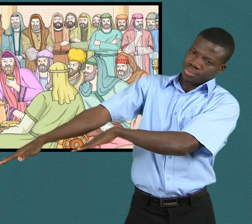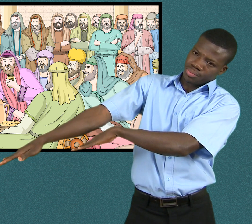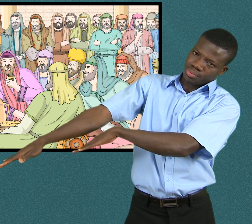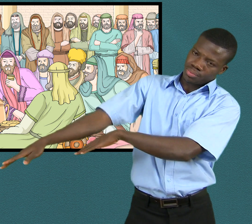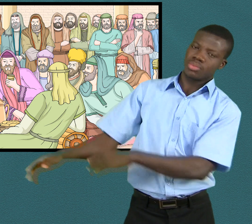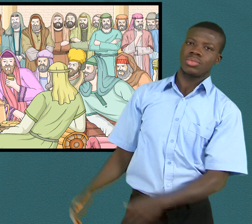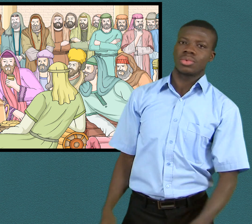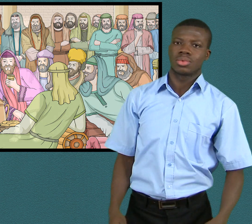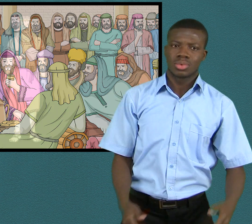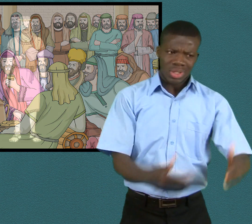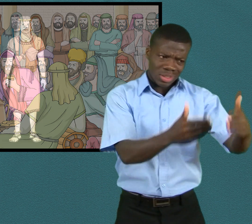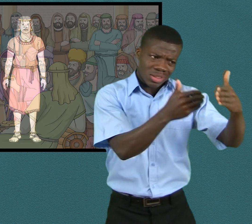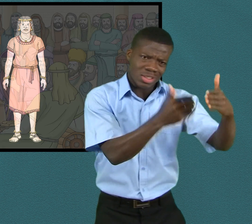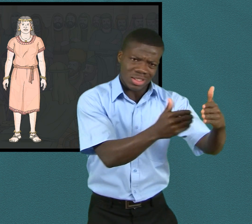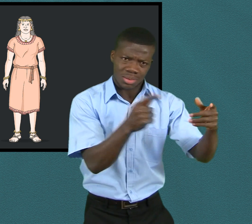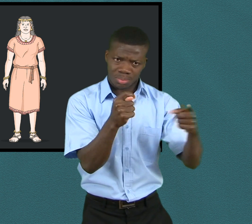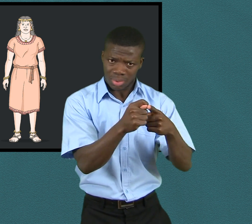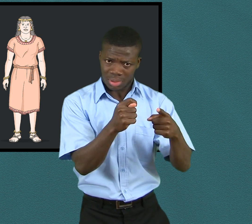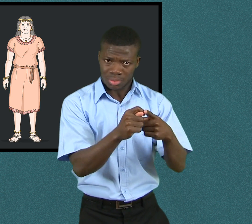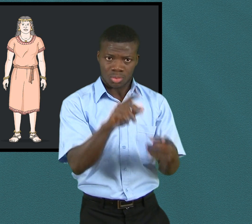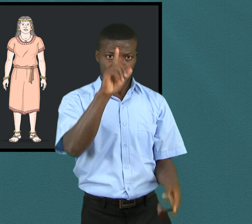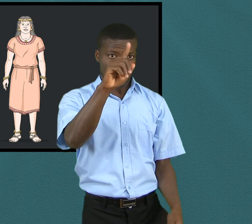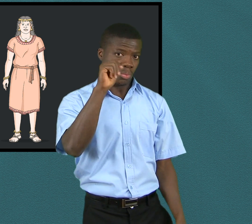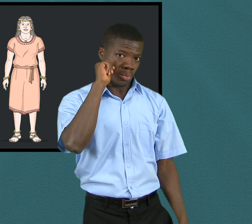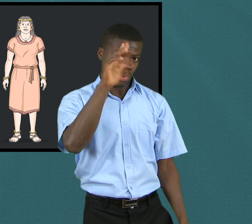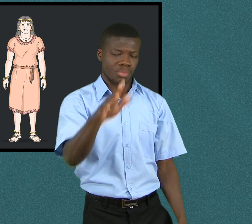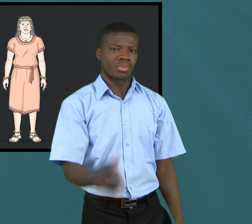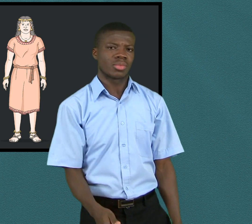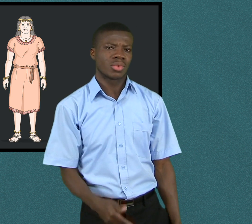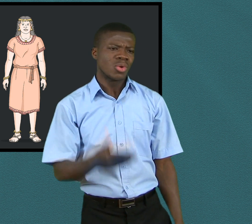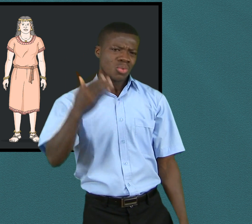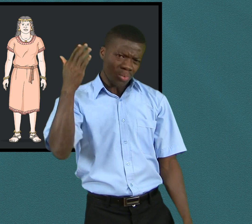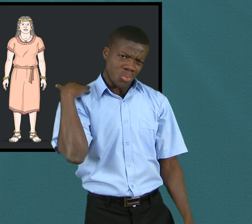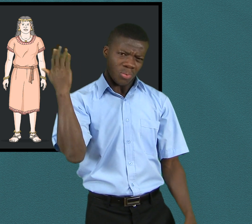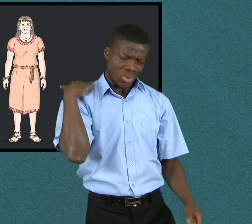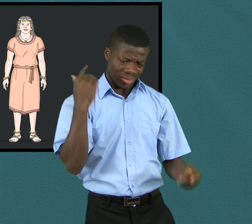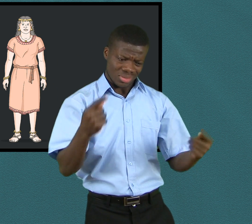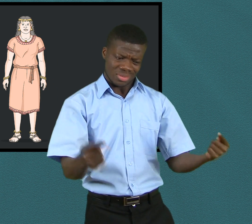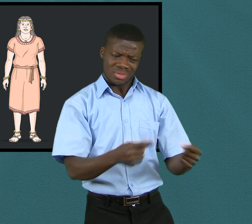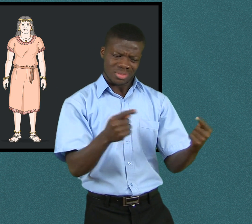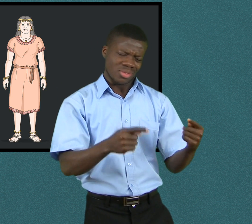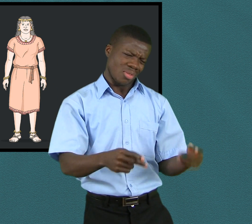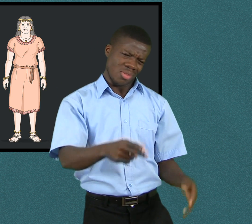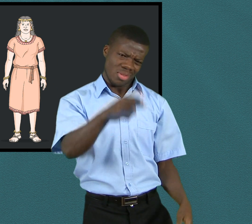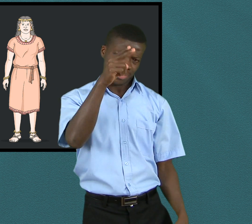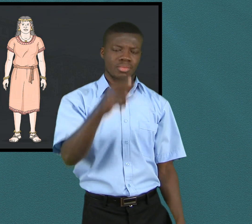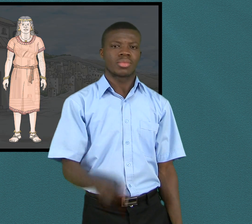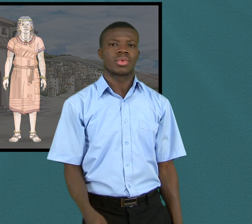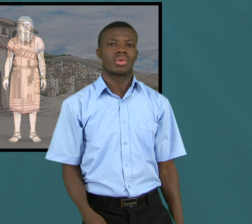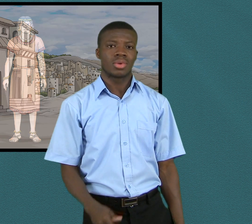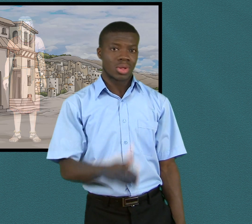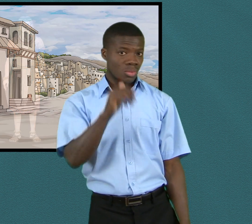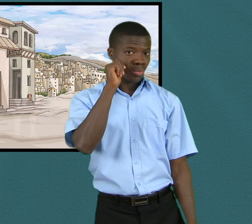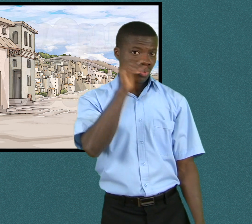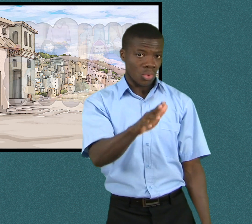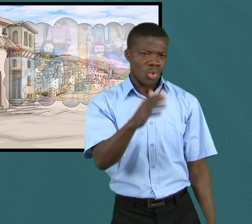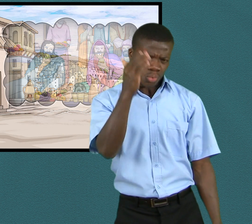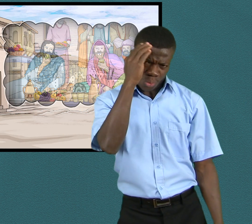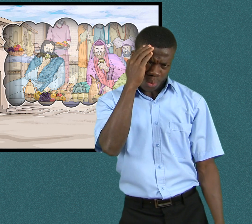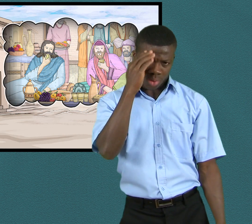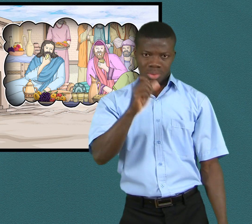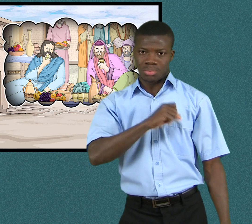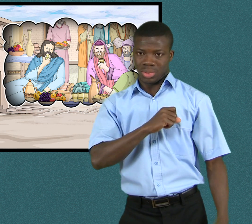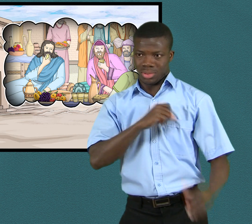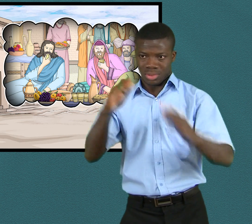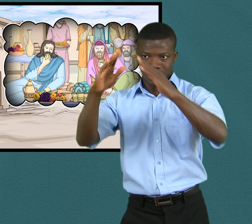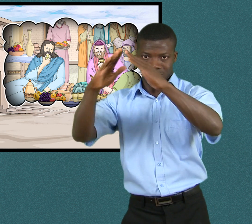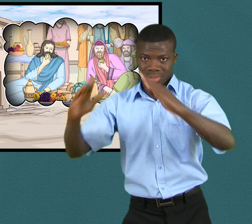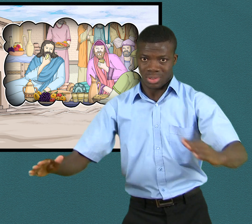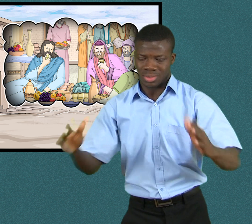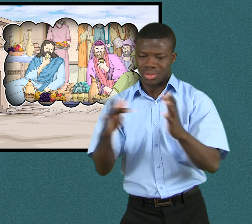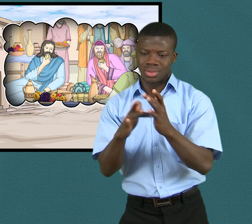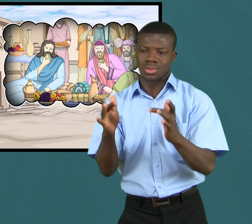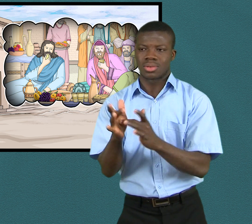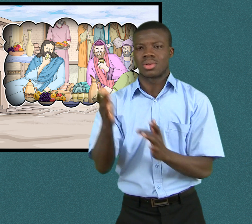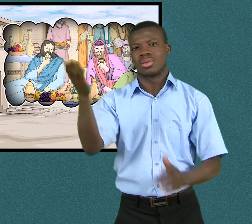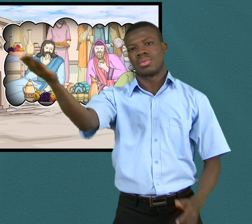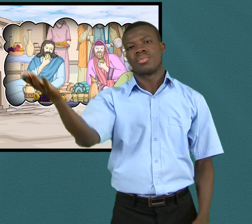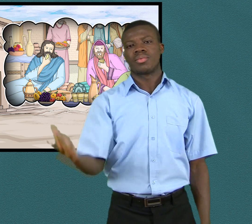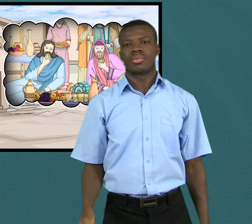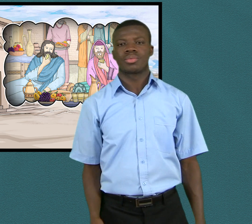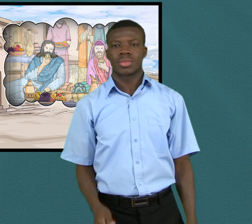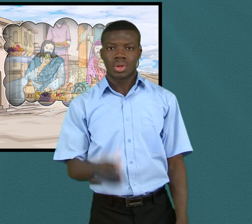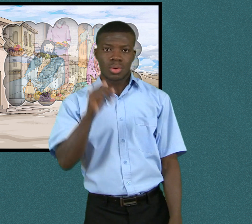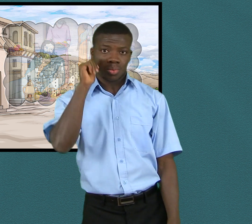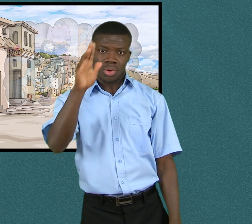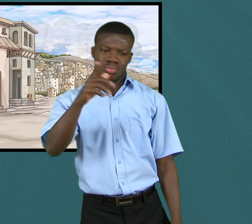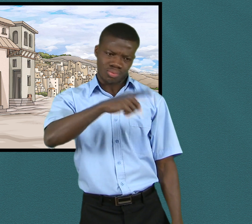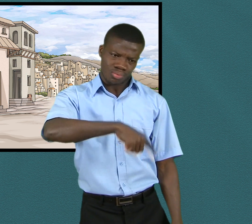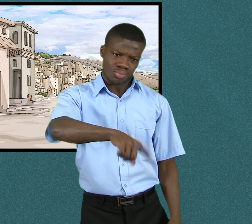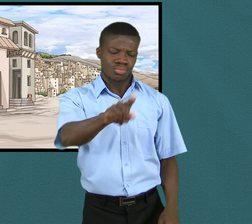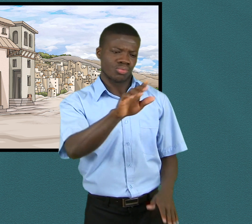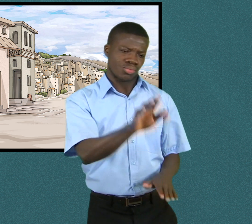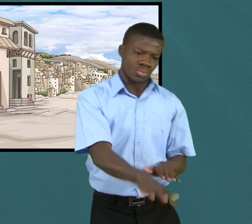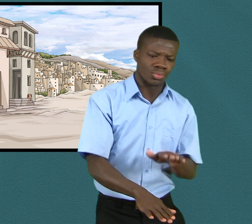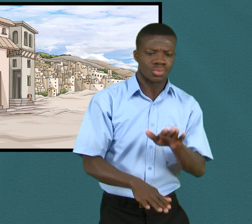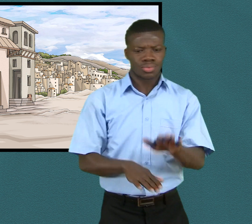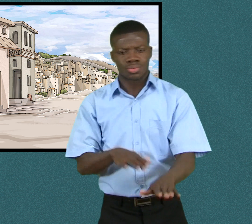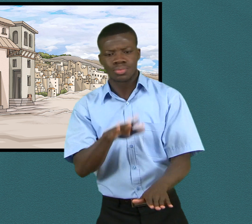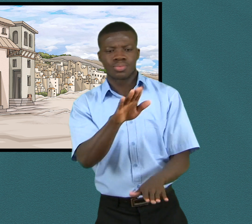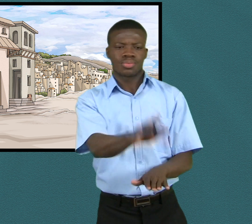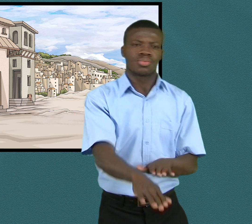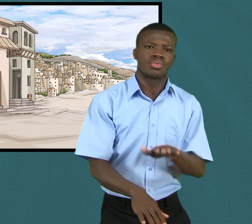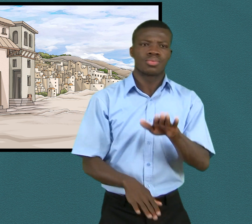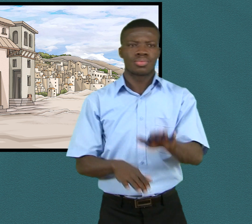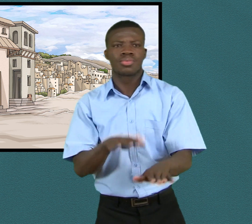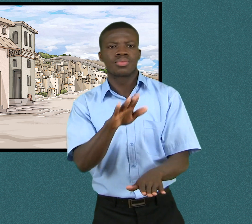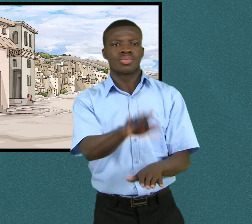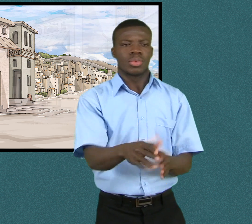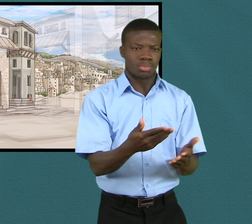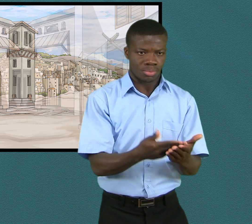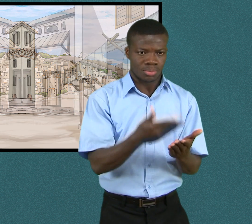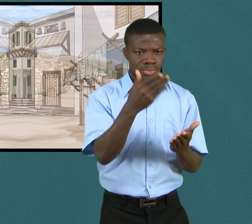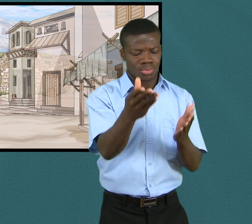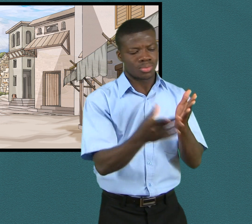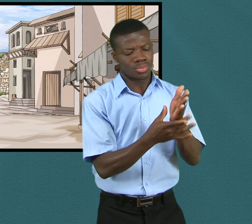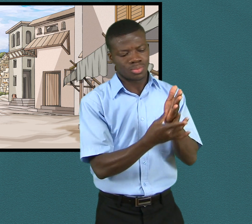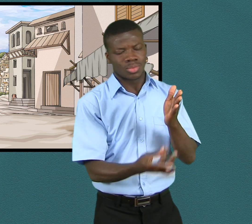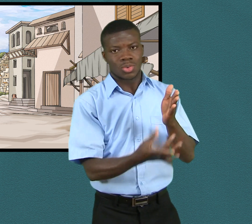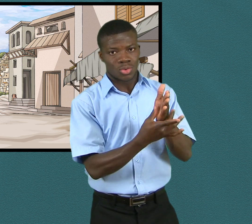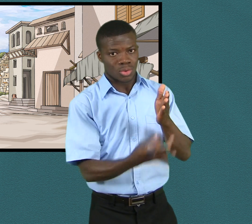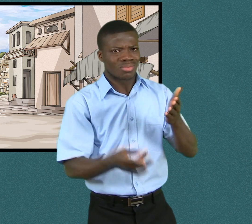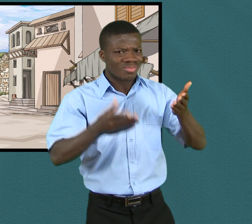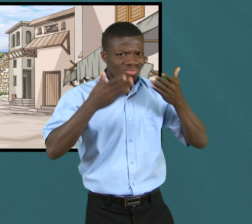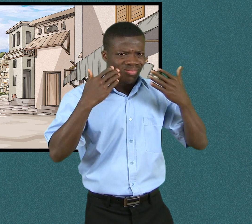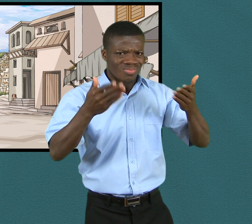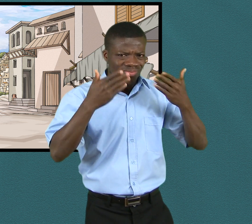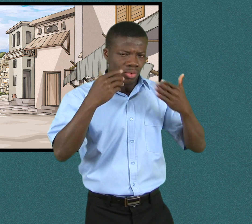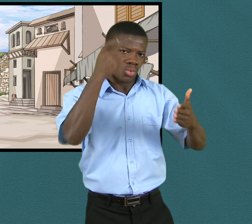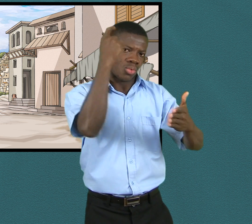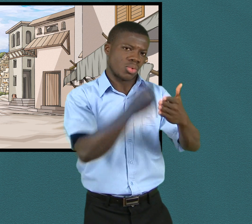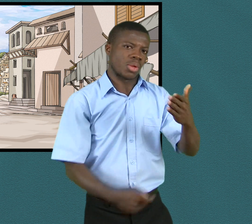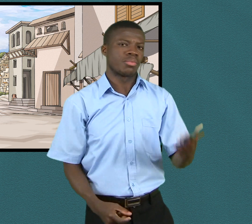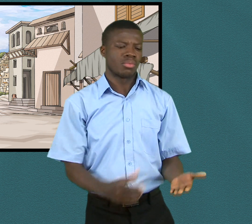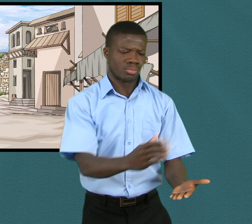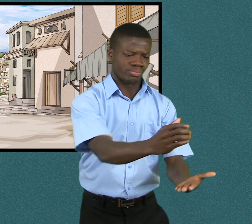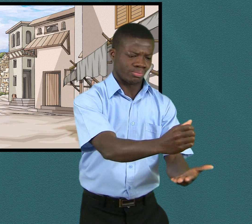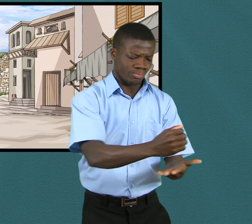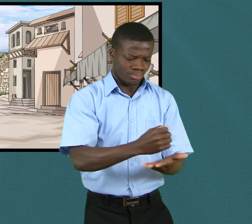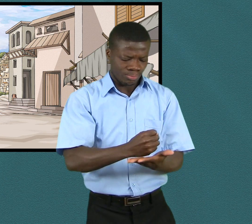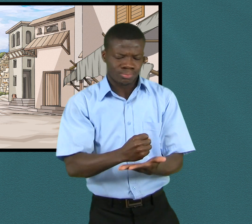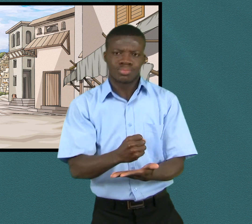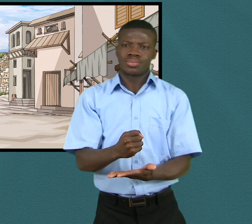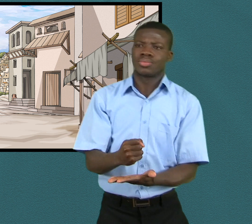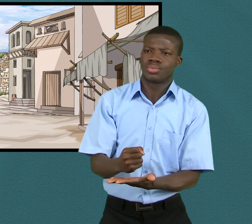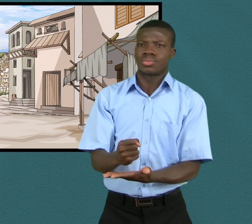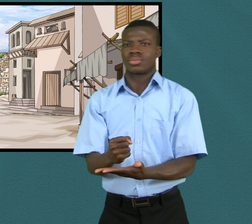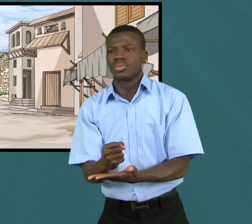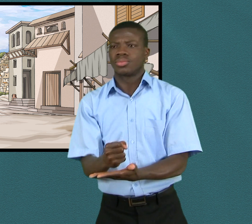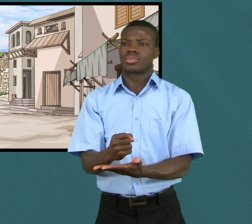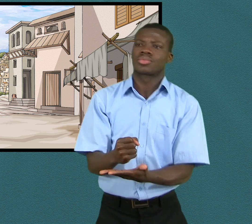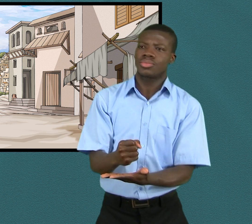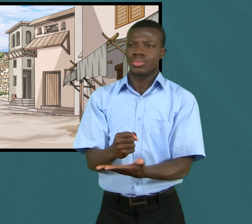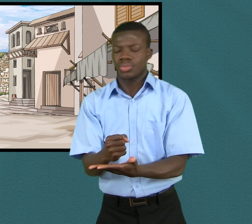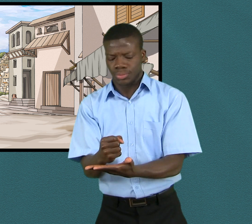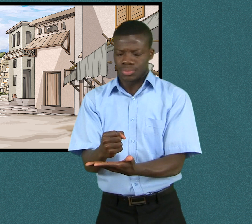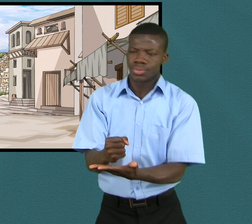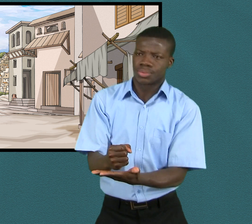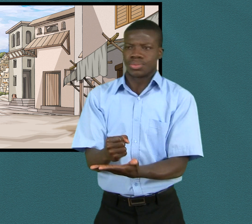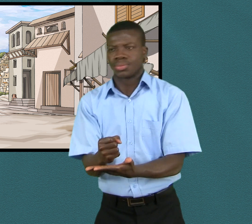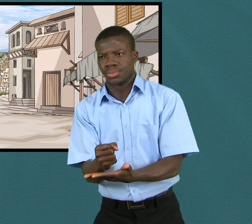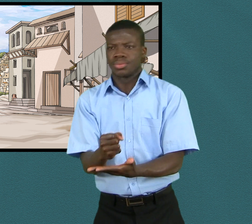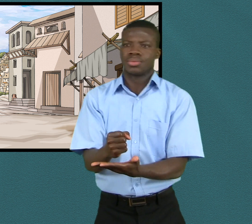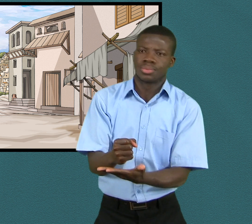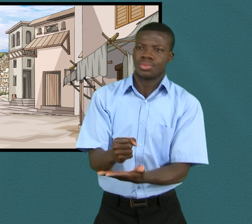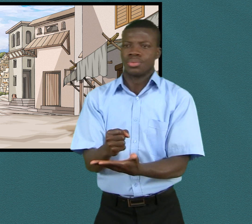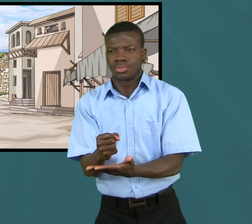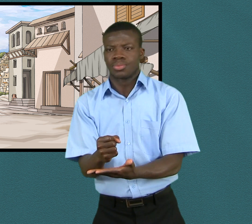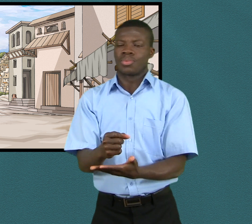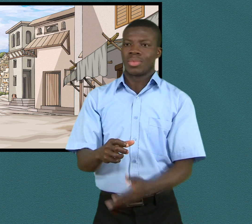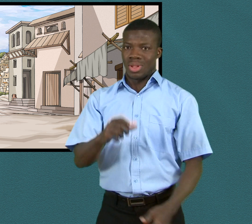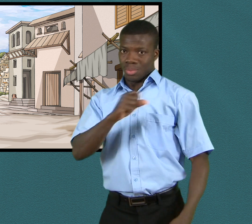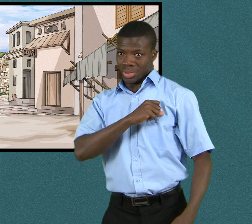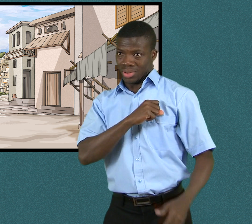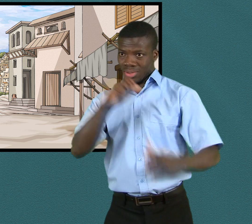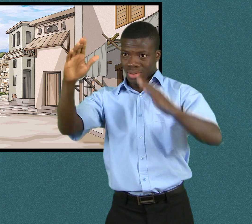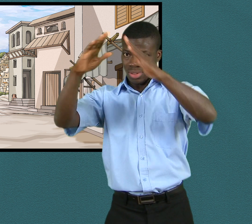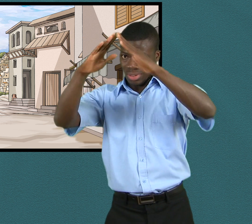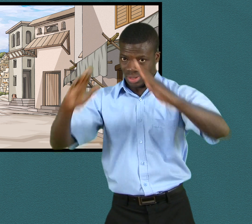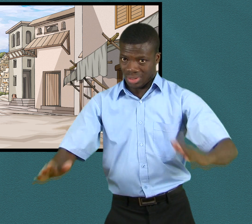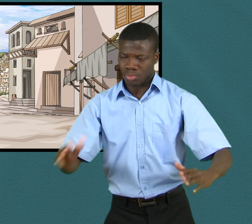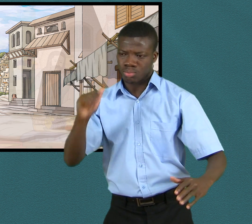When a sinful woman from that town learned that Jesus was dining there, she brought an alabaster jar of perfume.